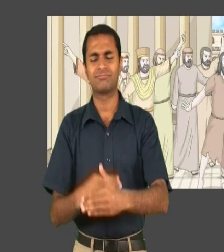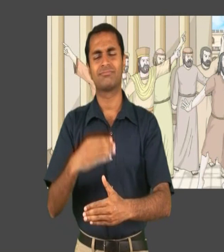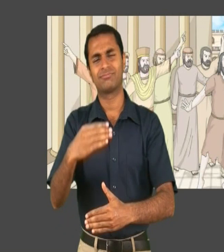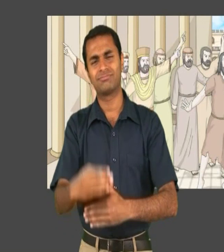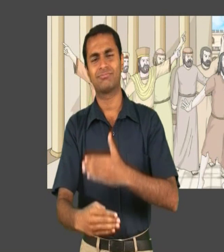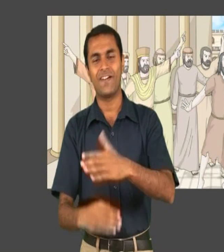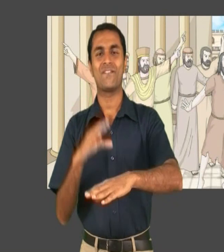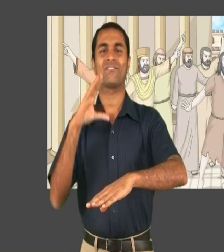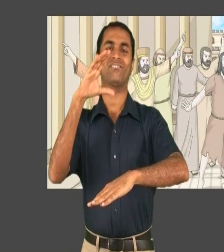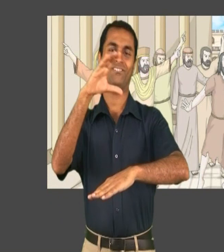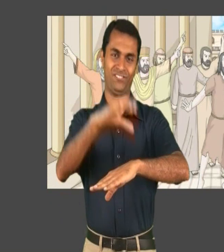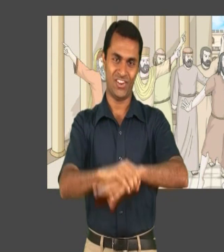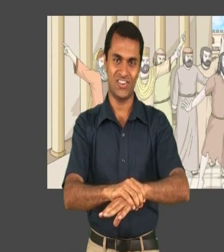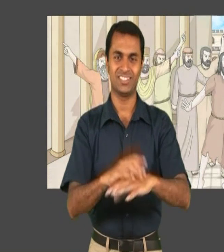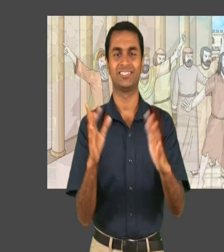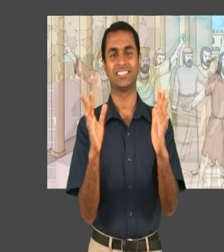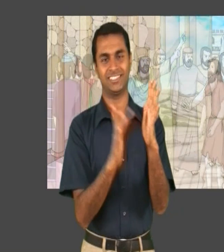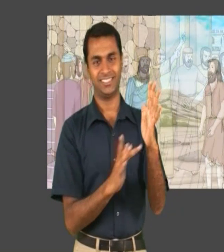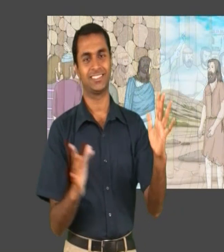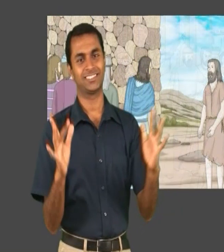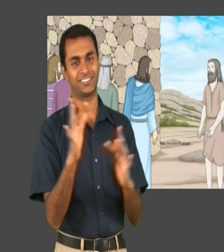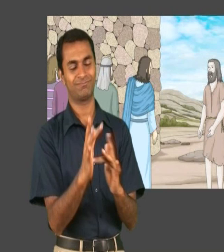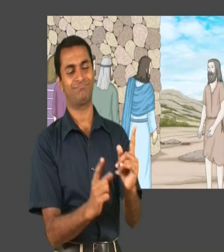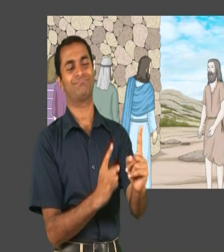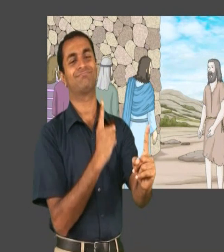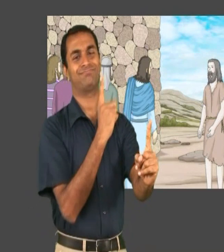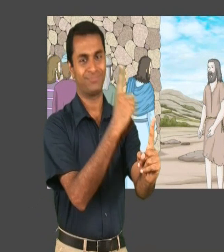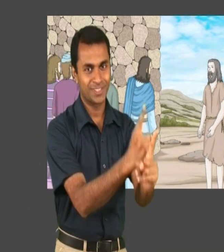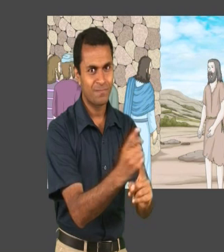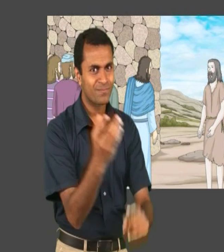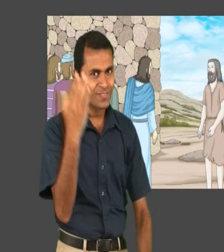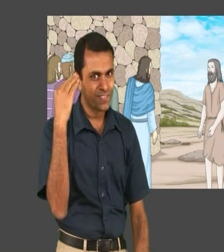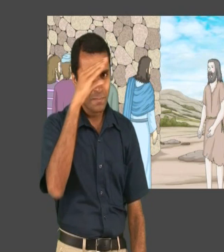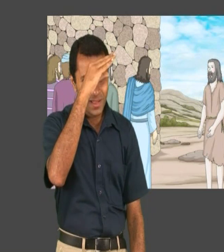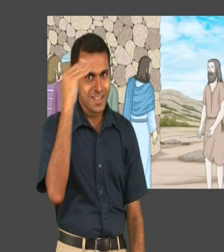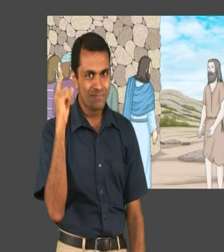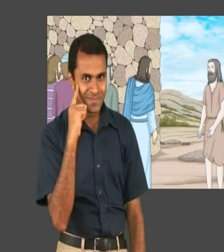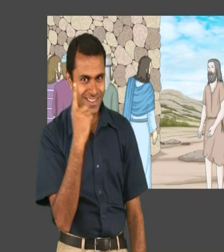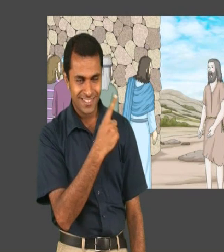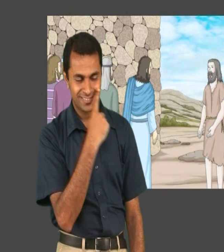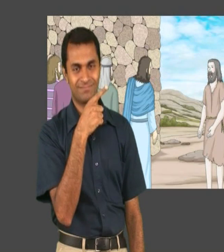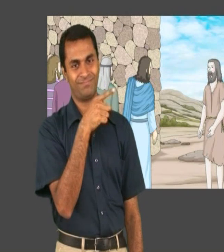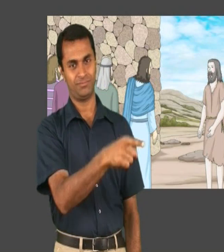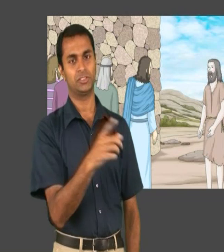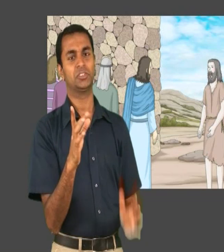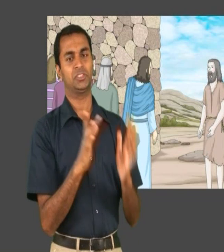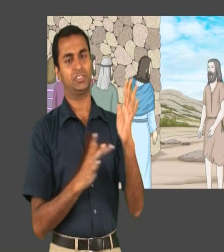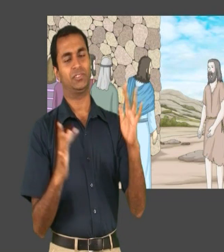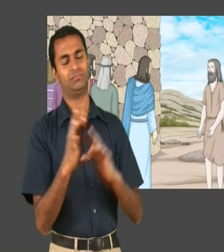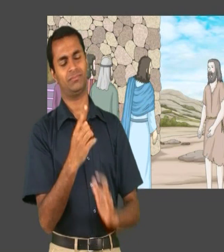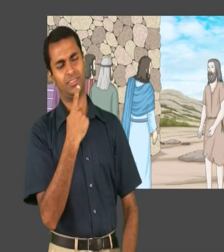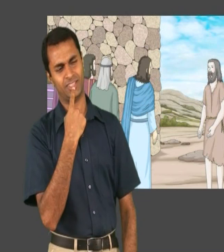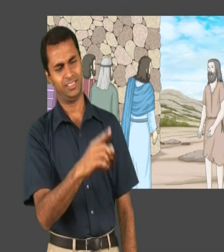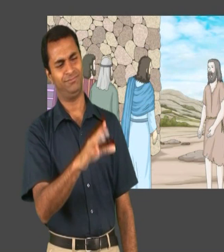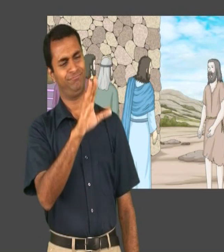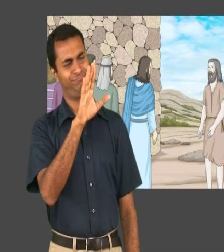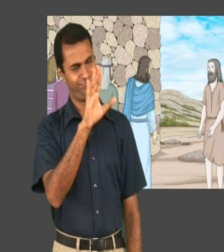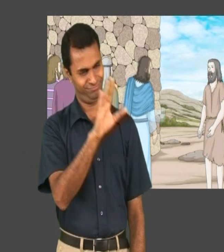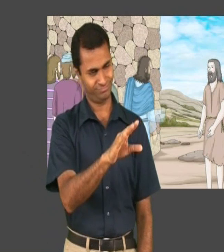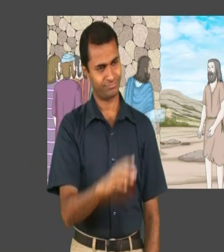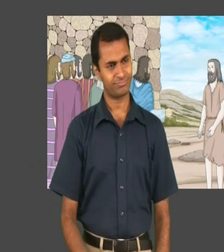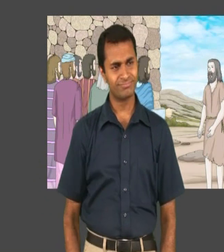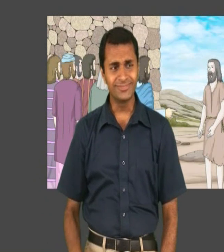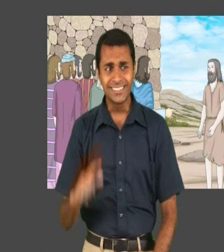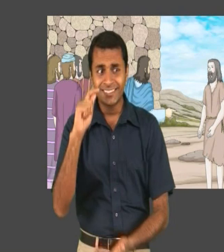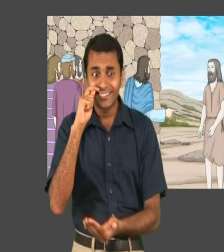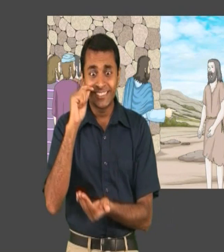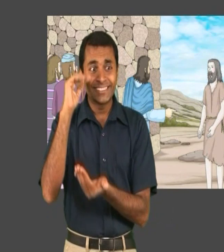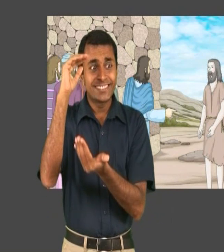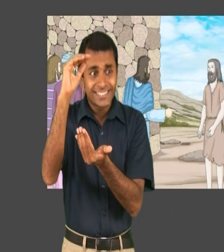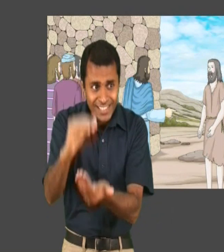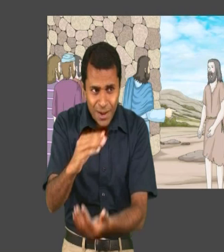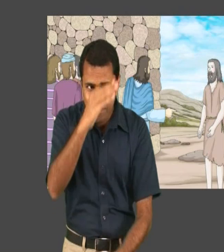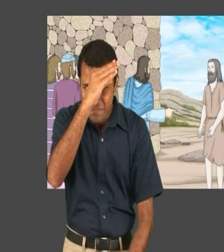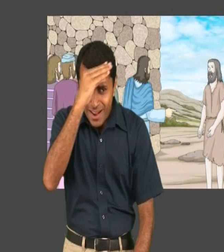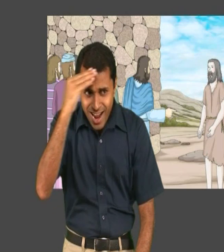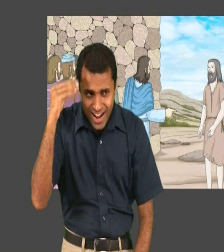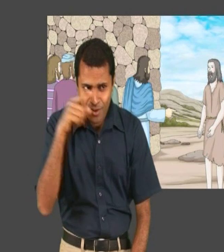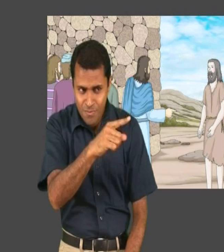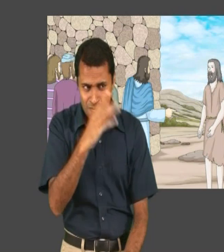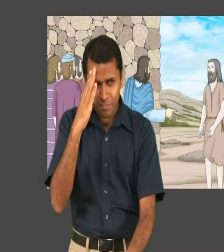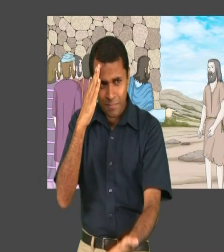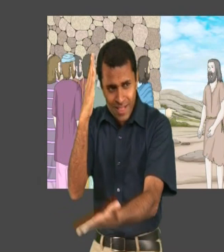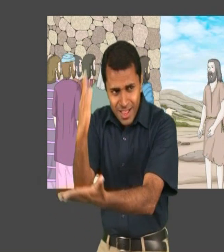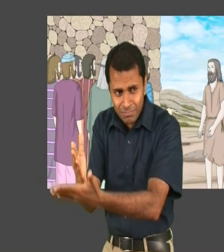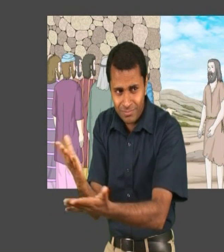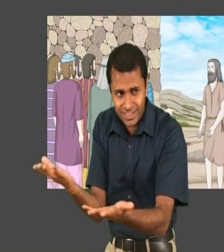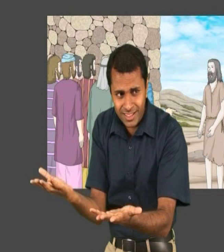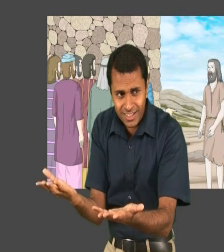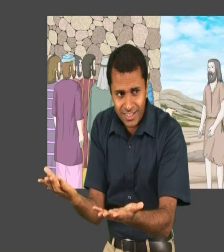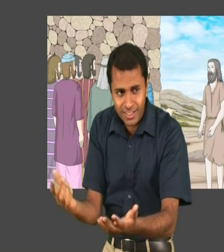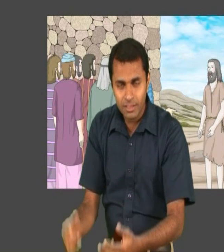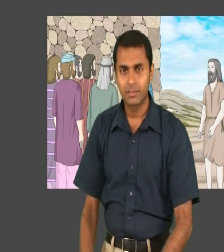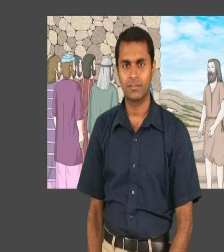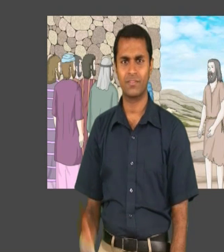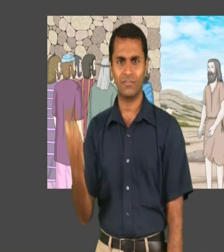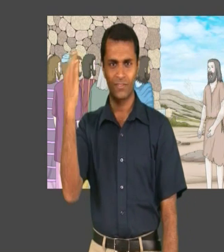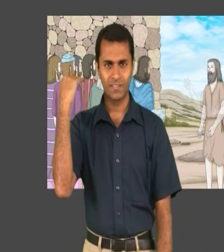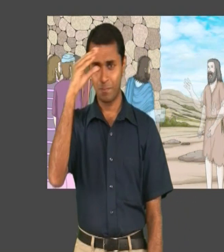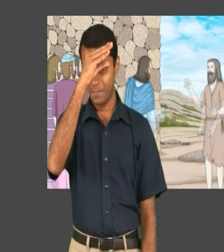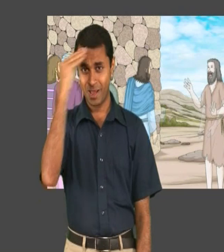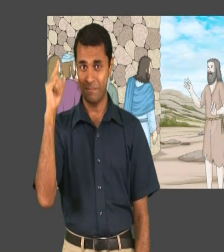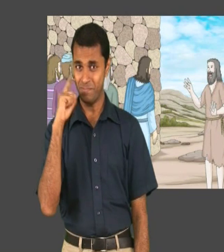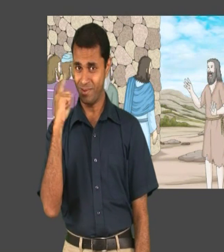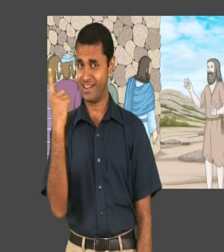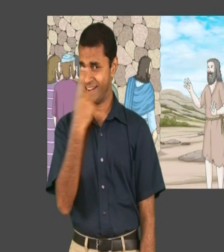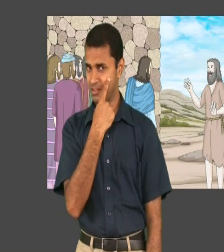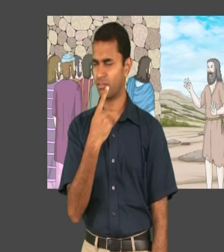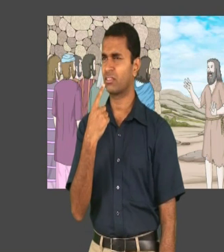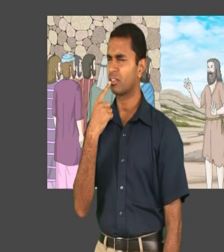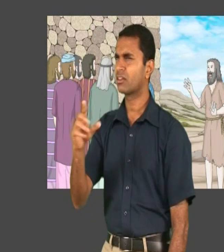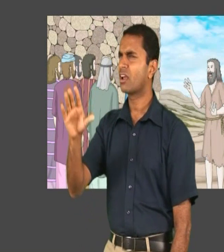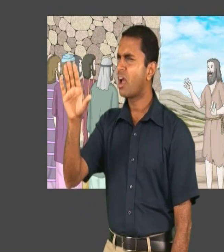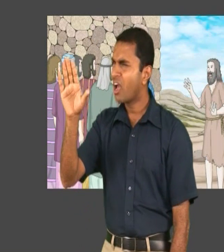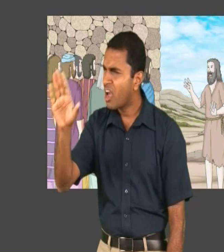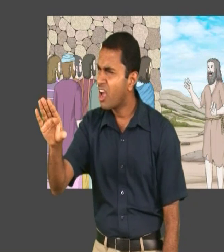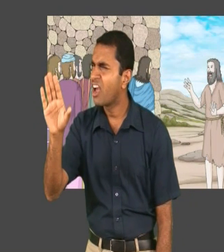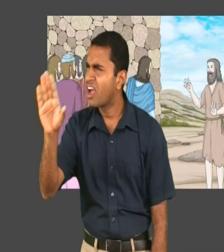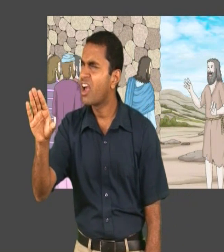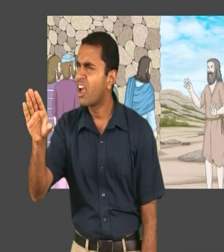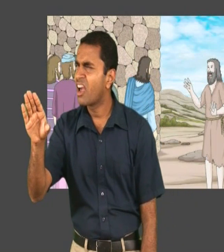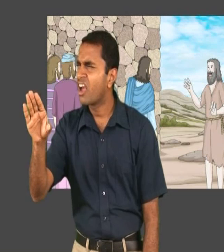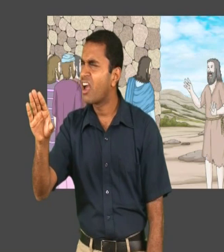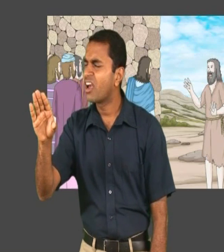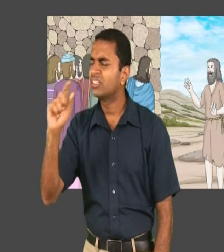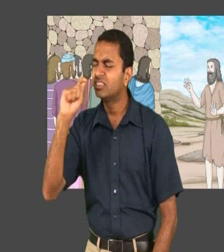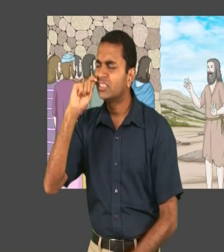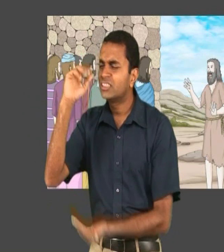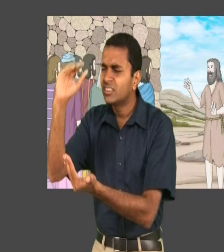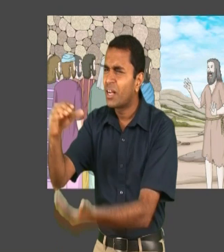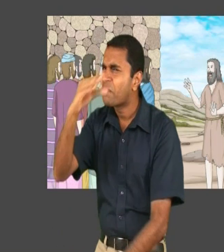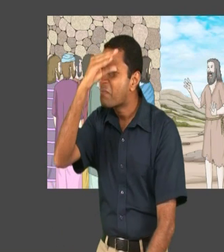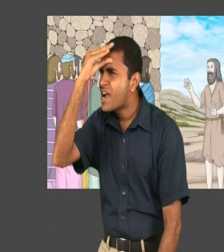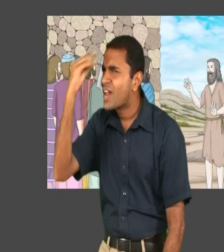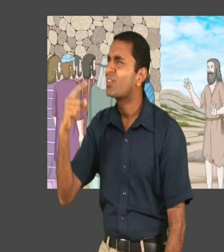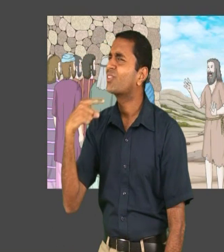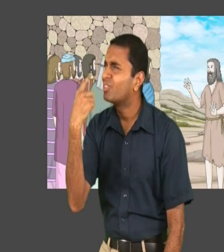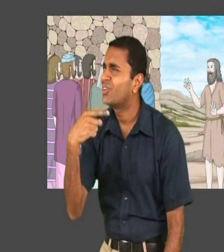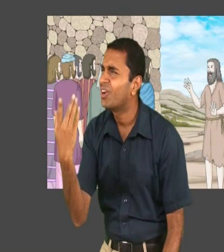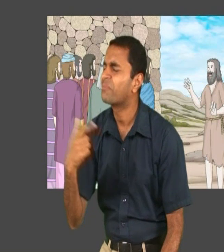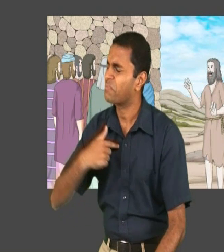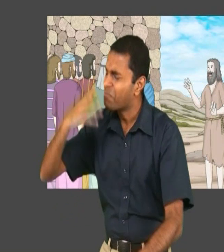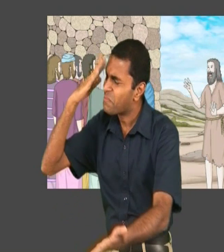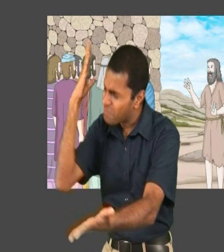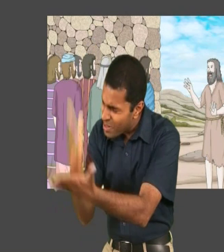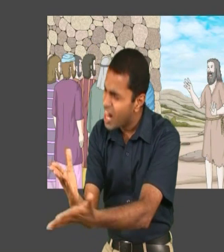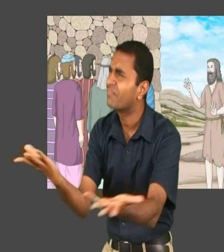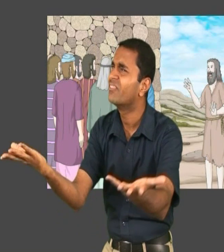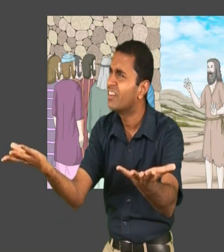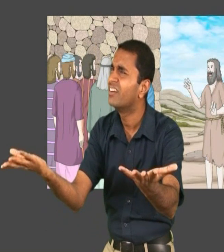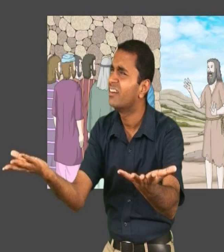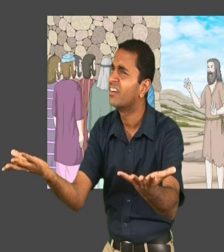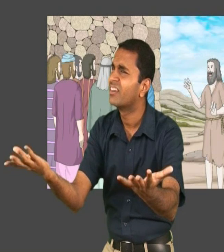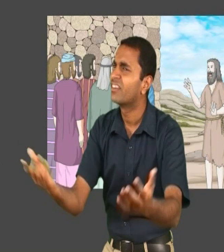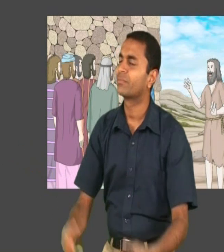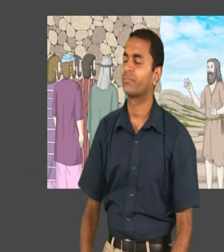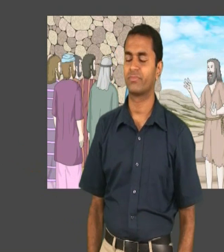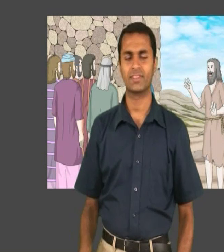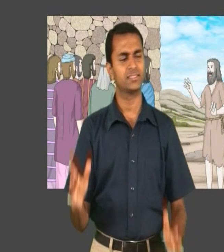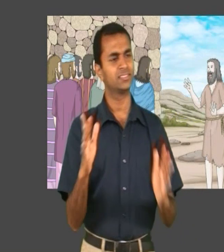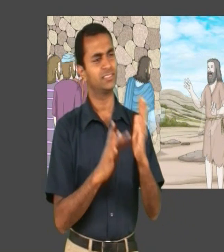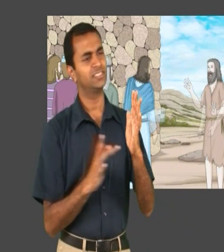When Jesus heard that they had thrown him out, He found the man and said, “Do you believe in the Son of Man ?” “Who is He, Sir?”